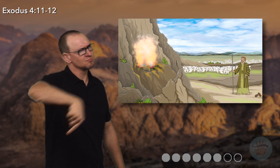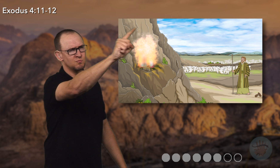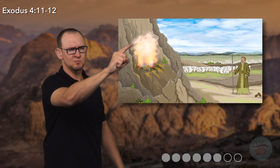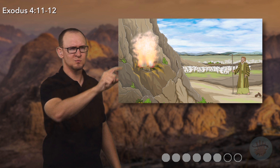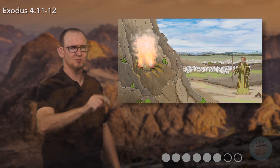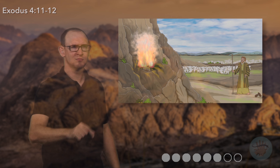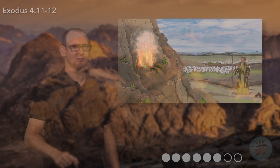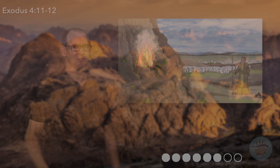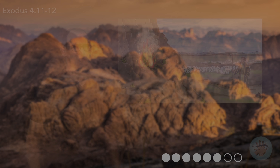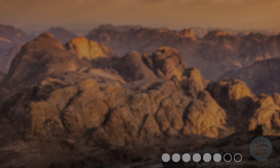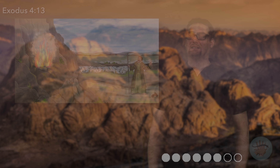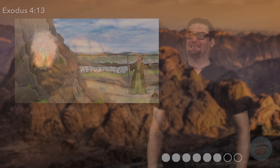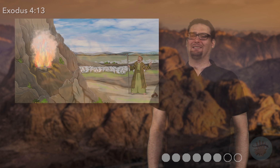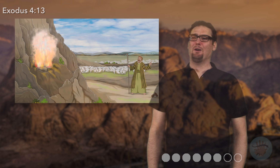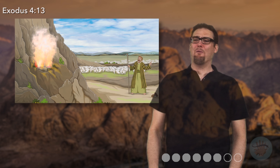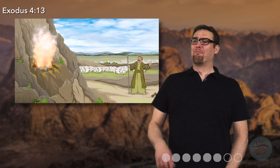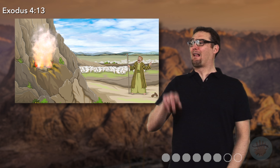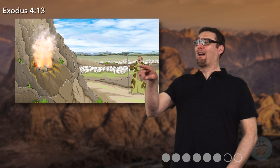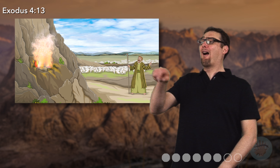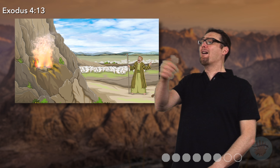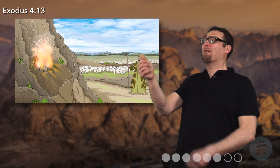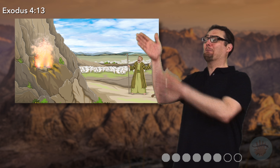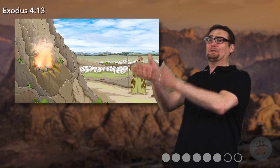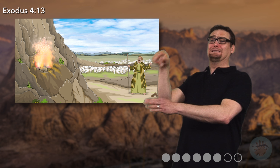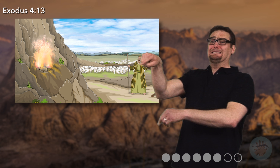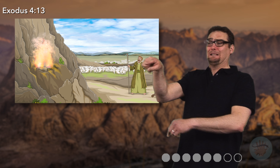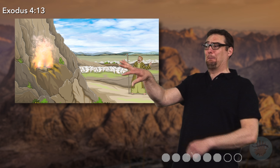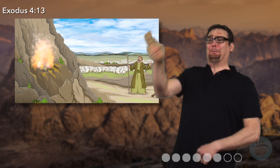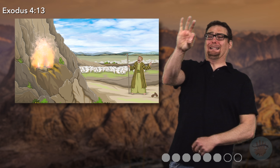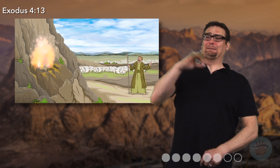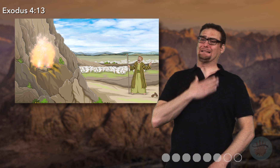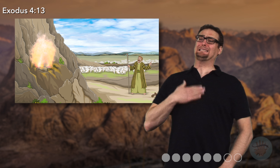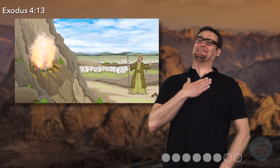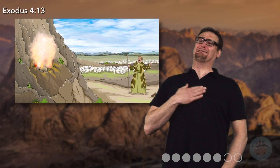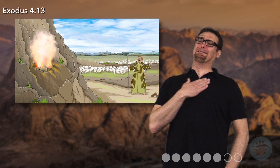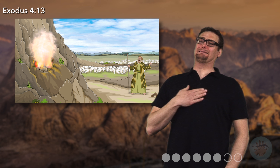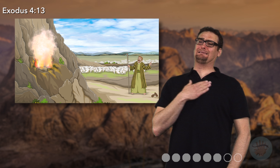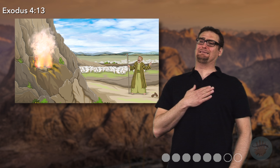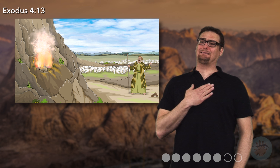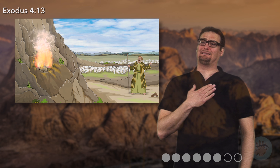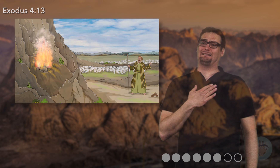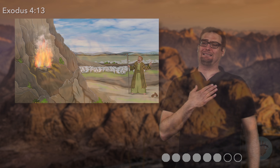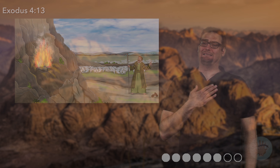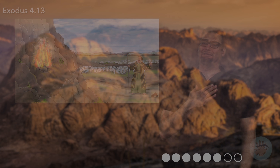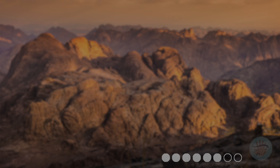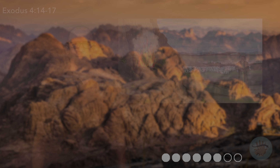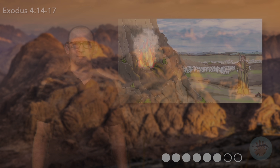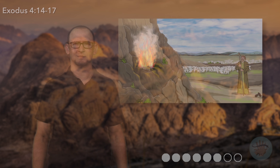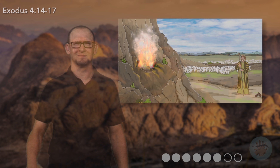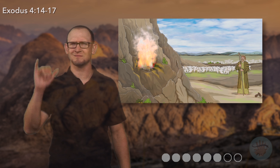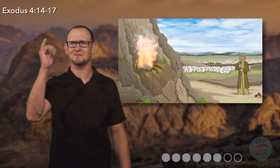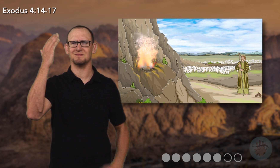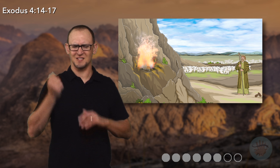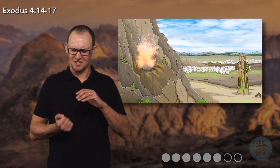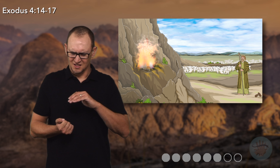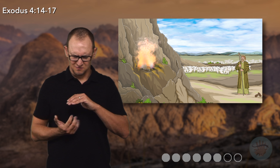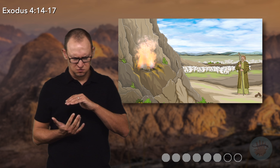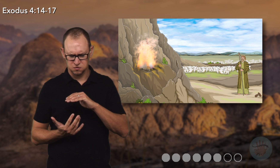But Moses replied, “Please, Lord, send someone else.”